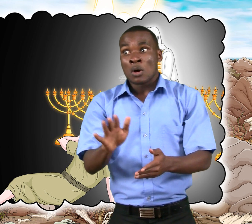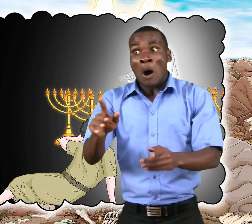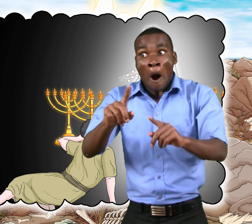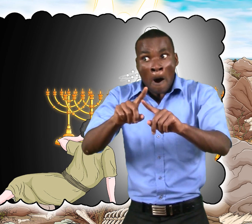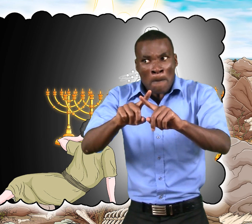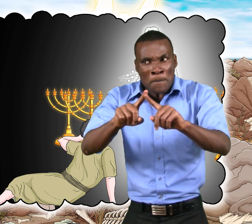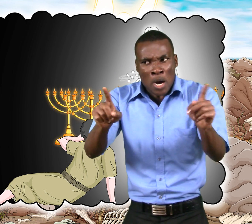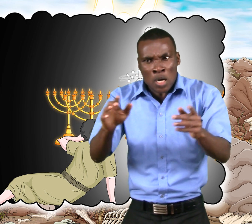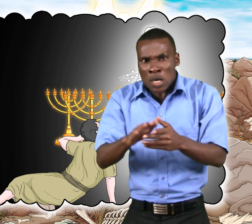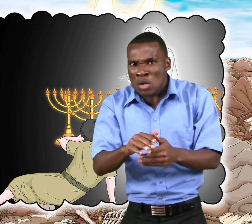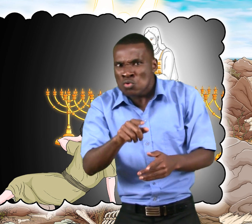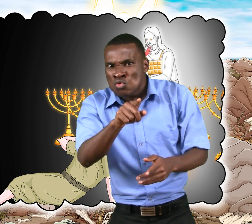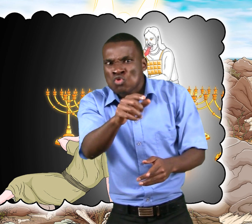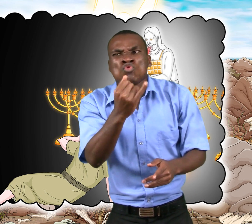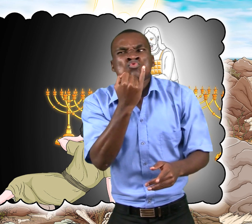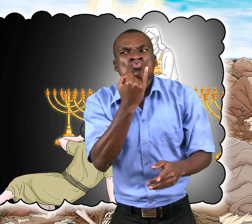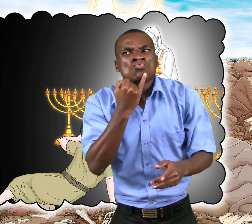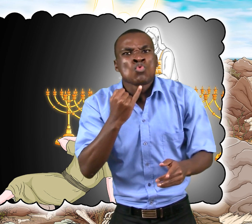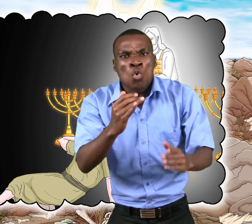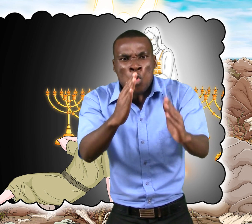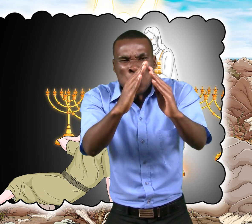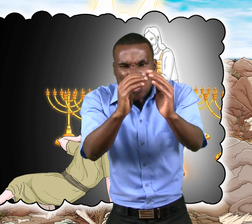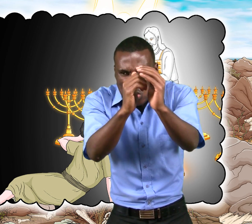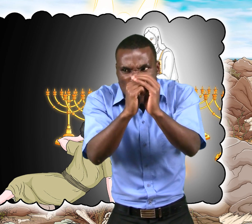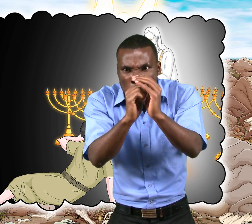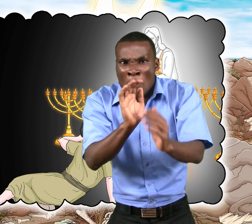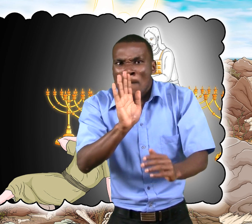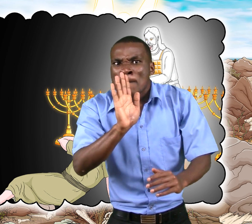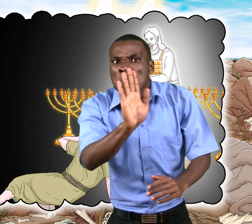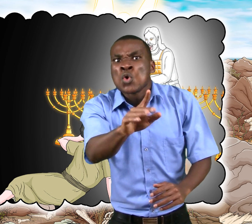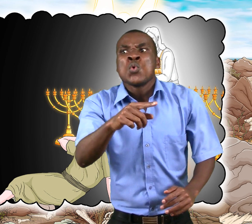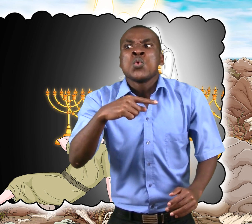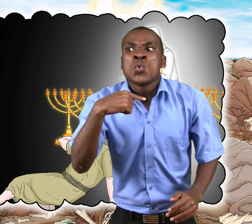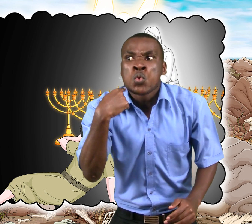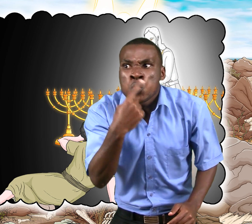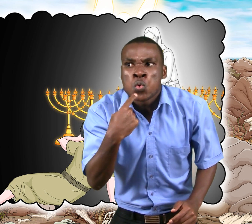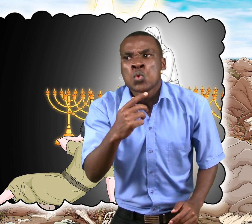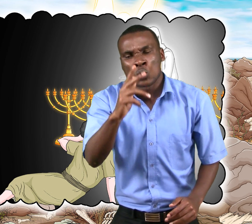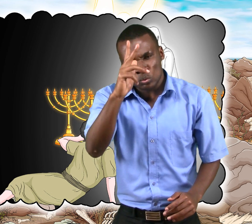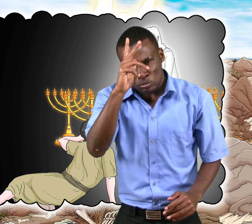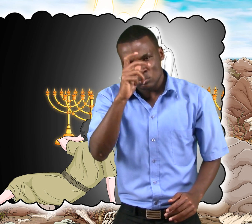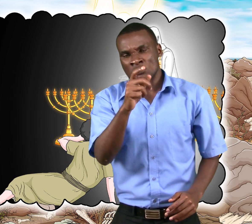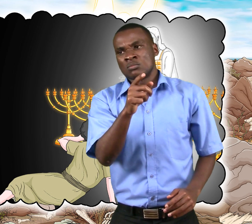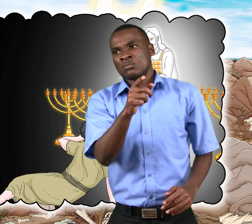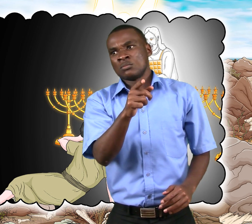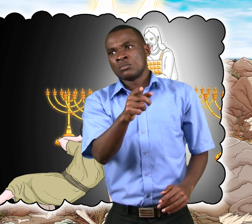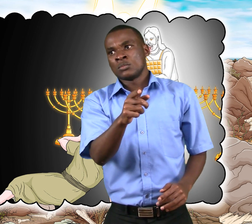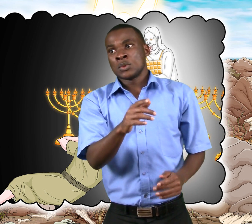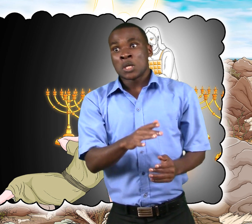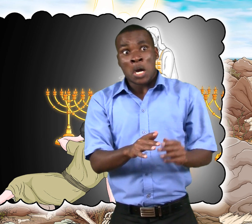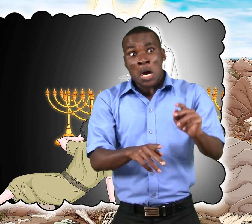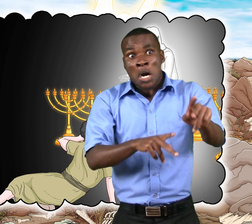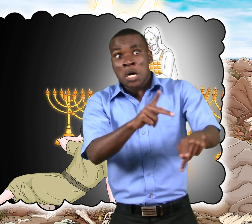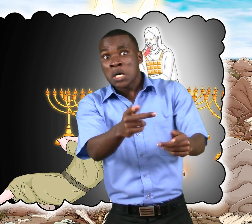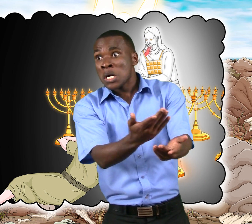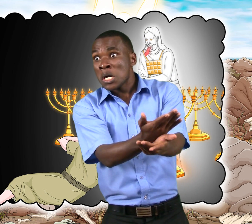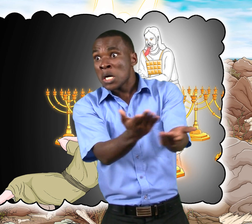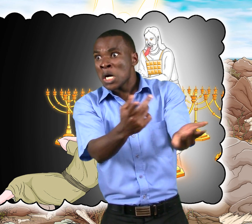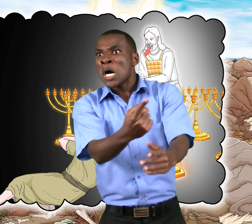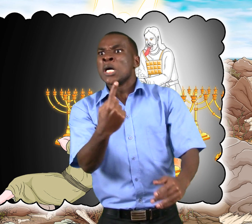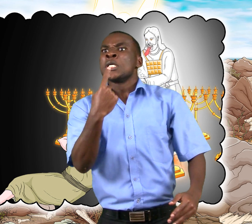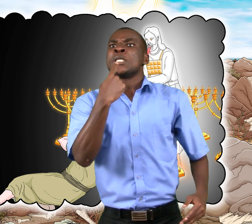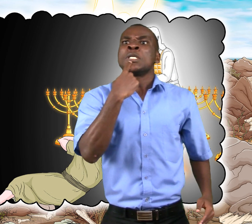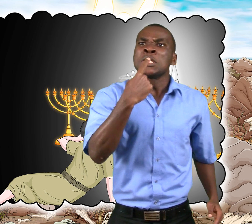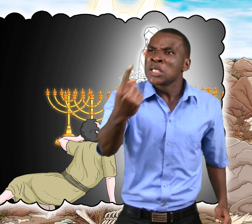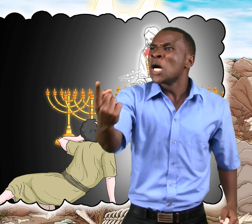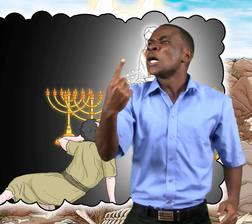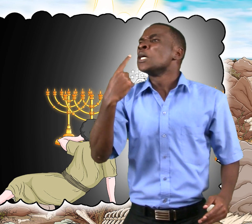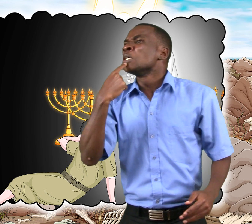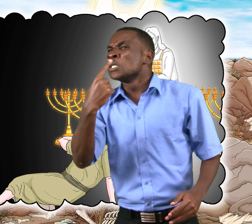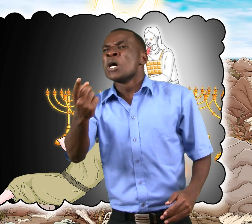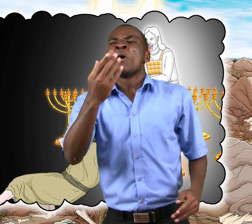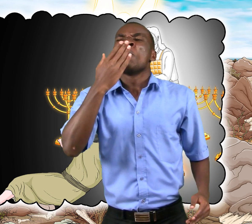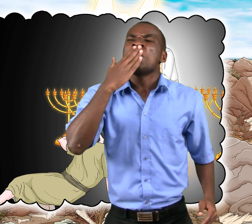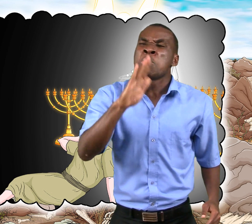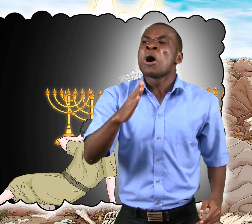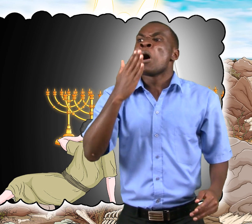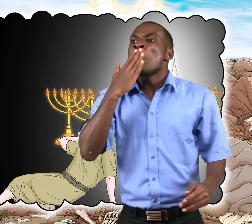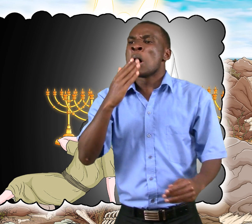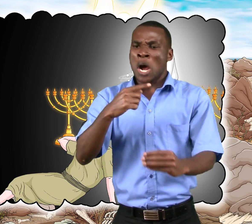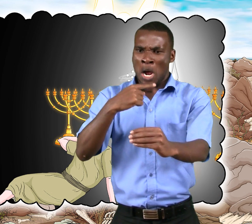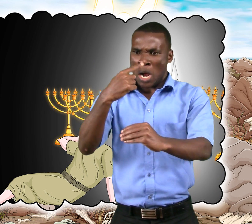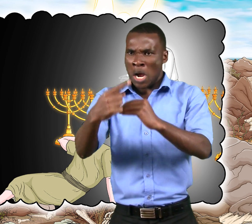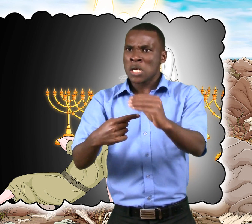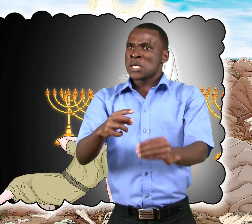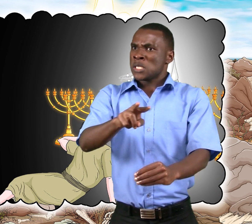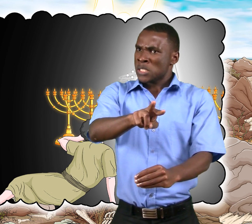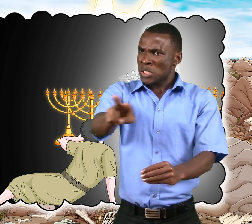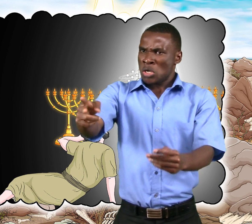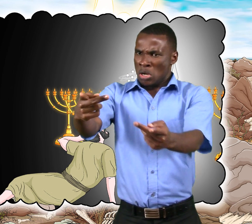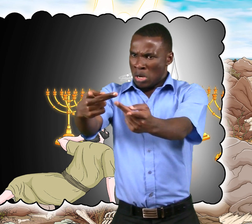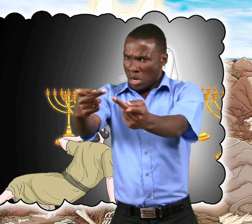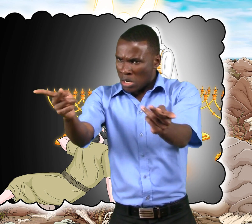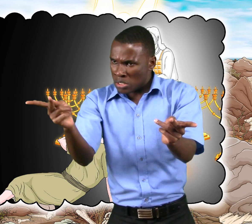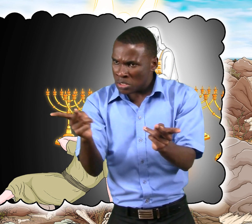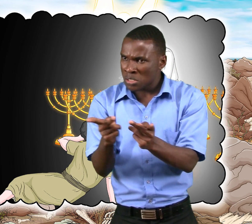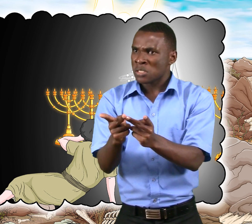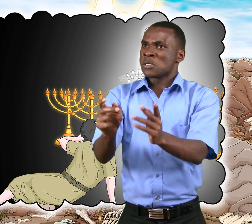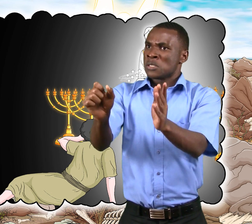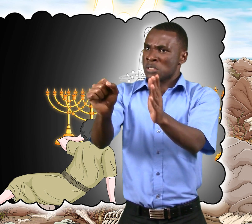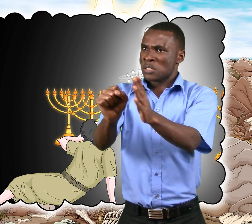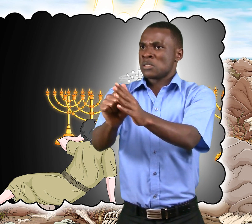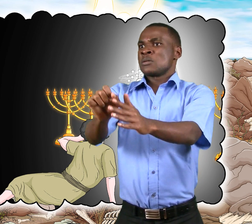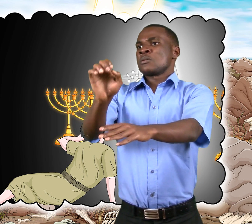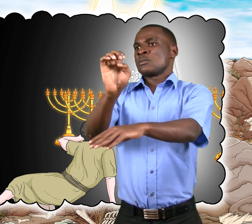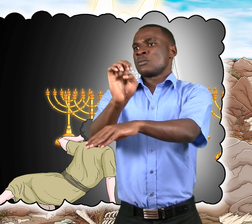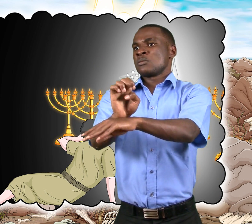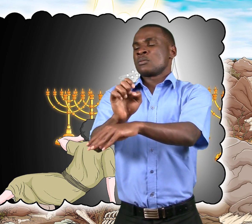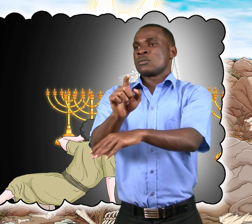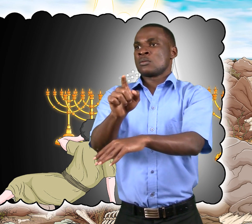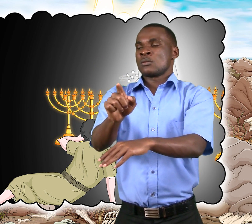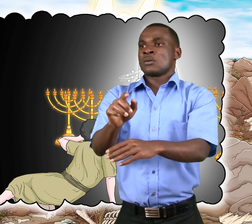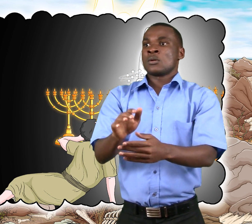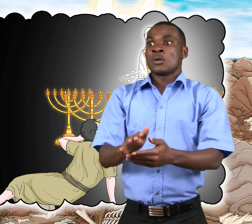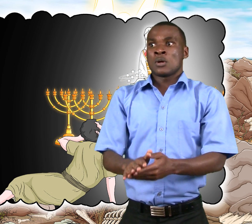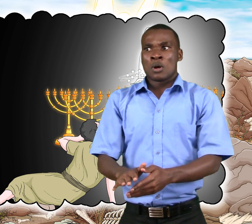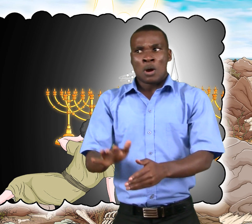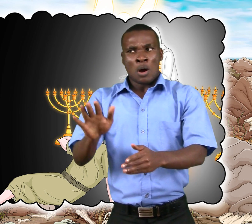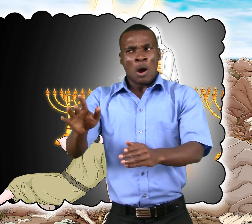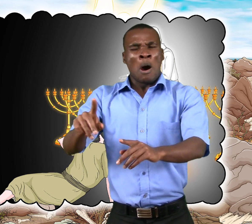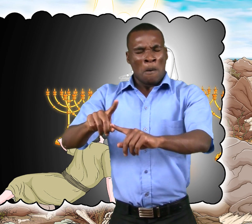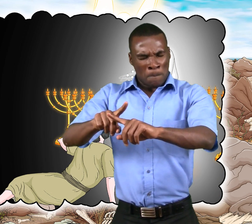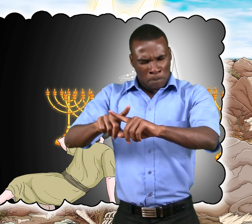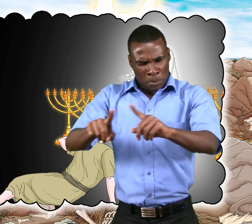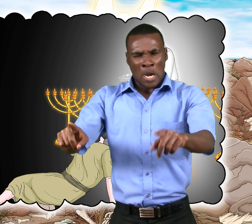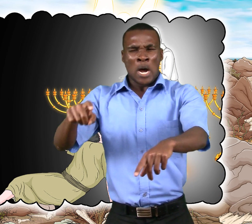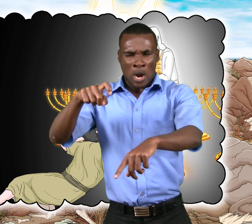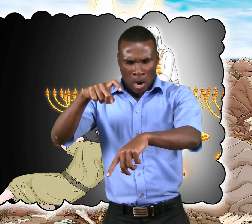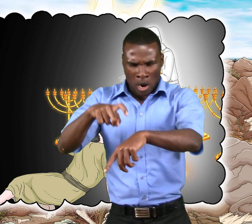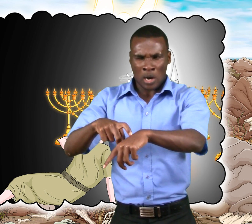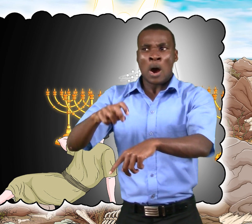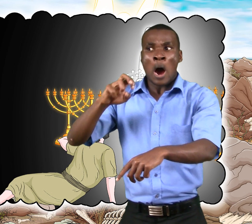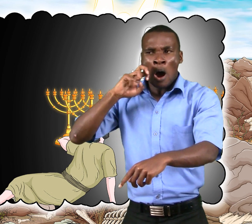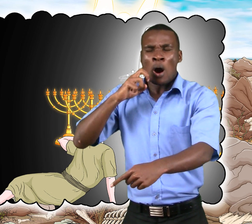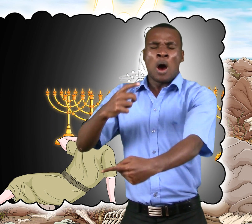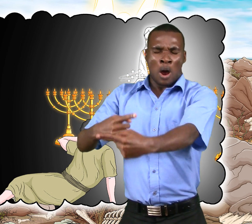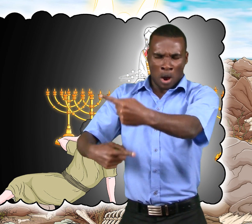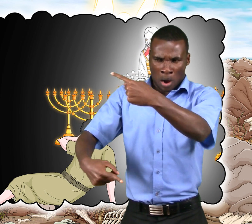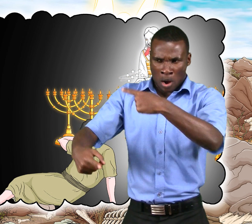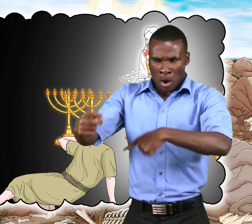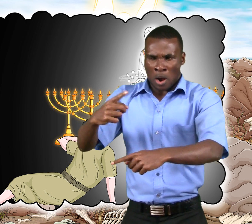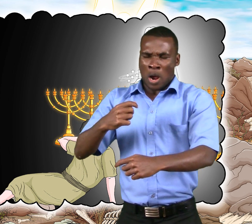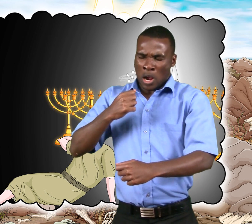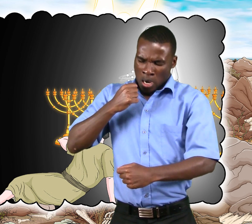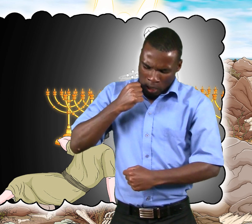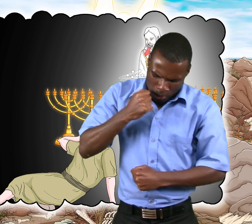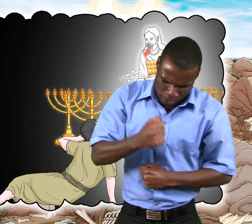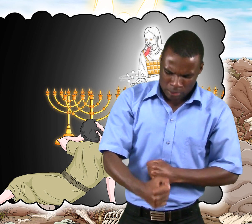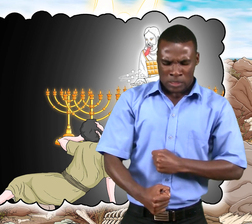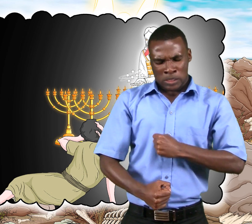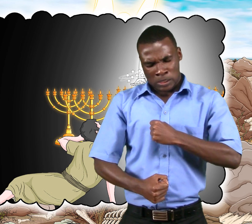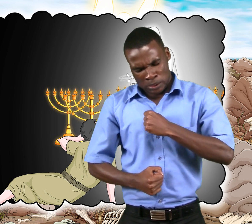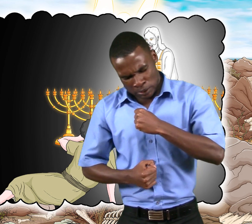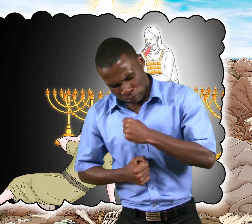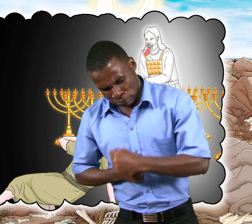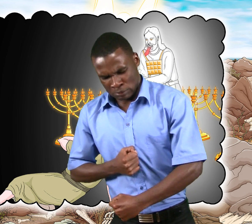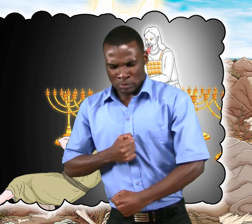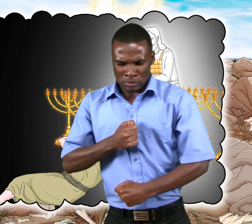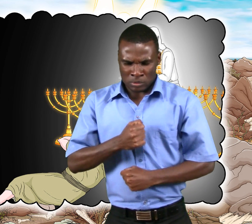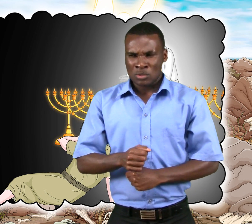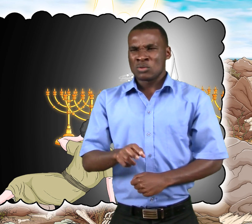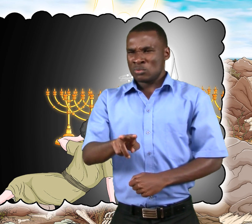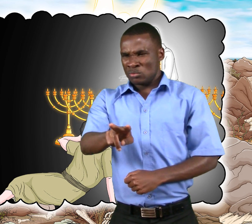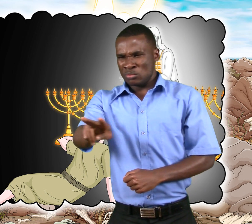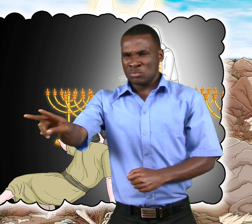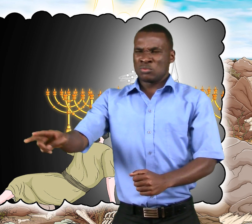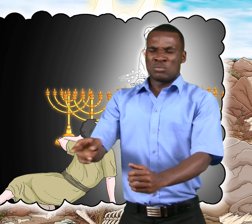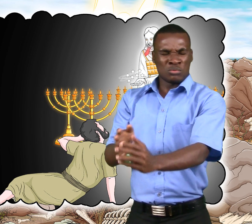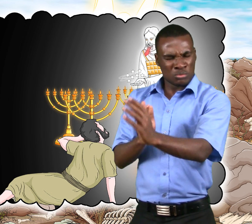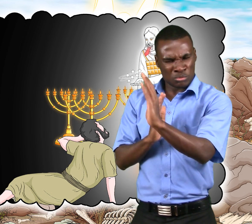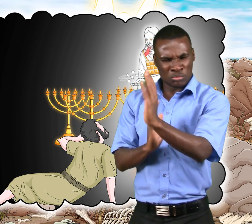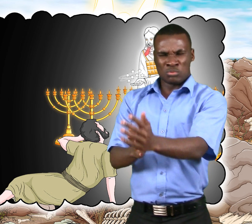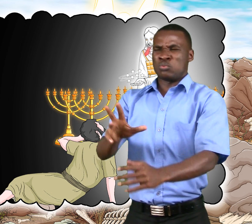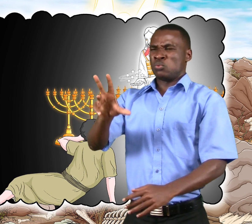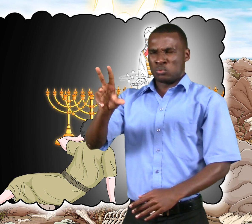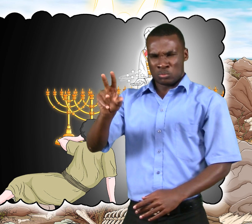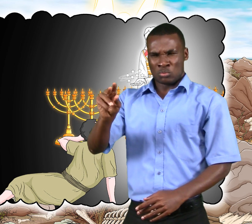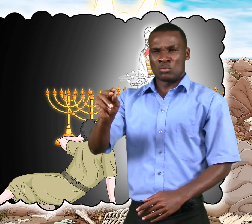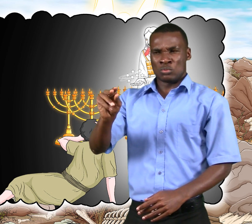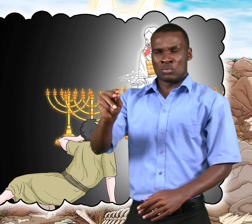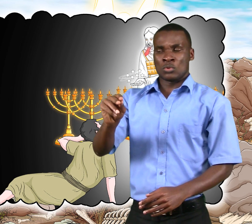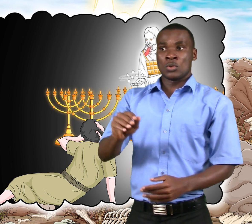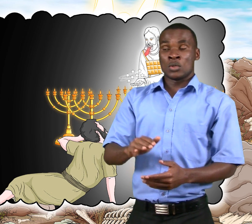Do not fear what you are about to suffer.